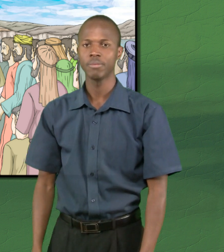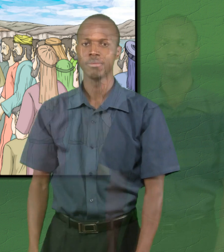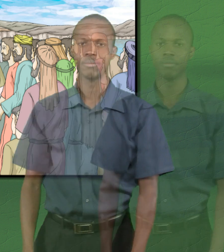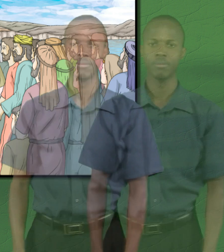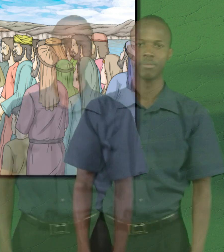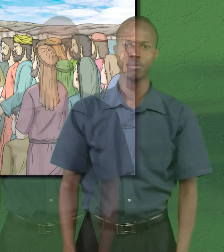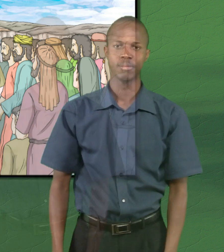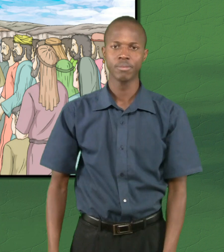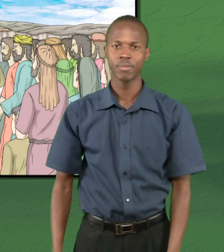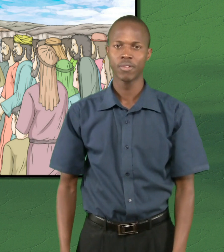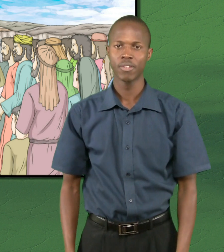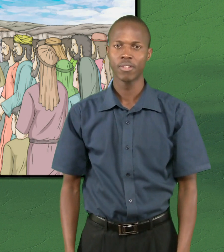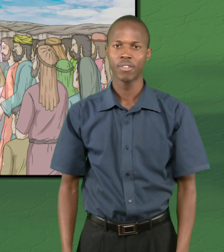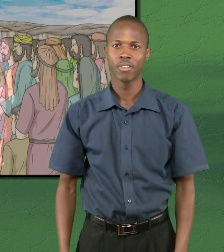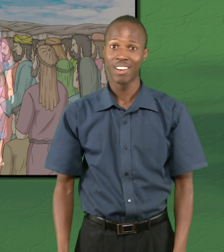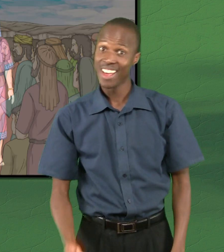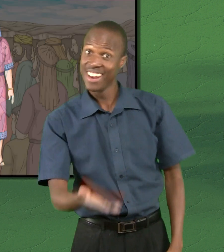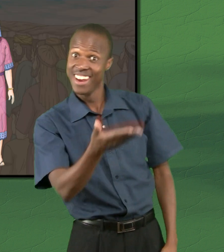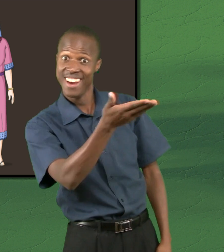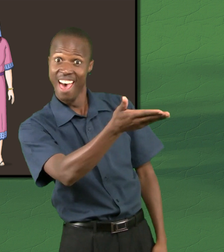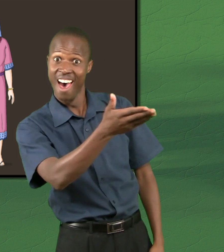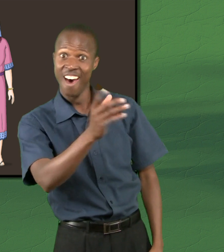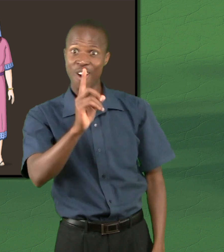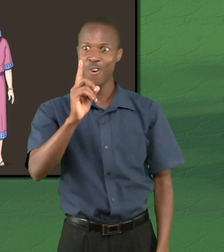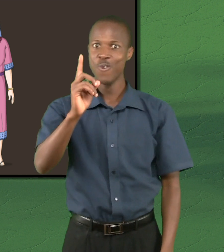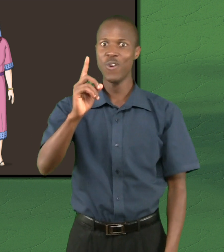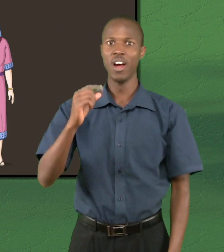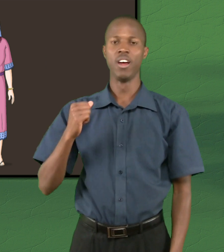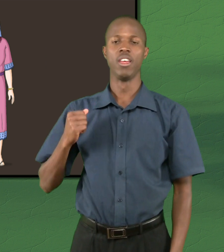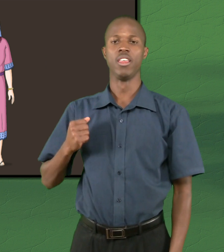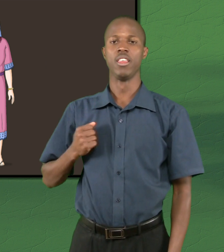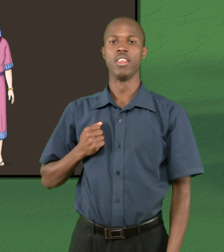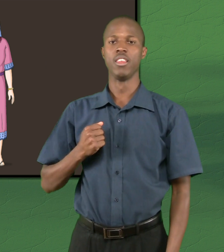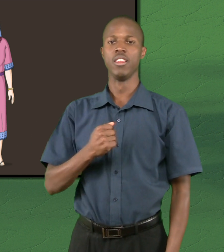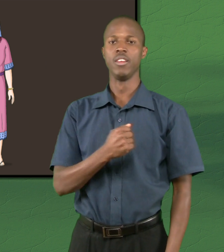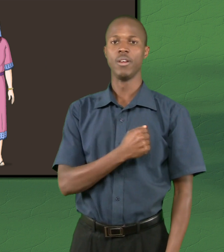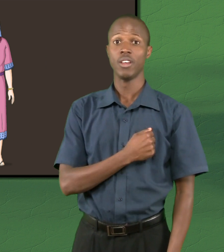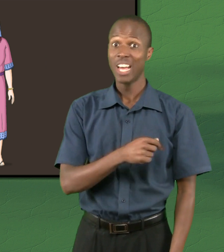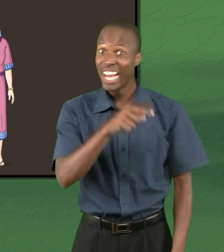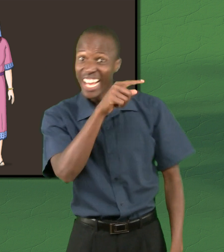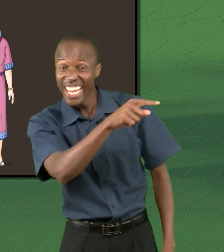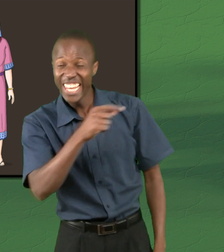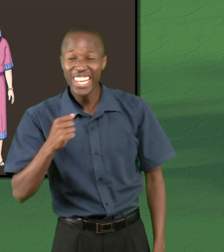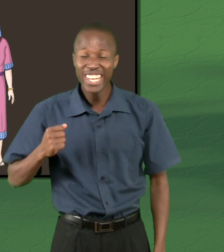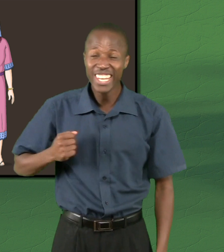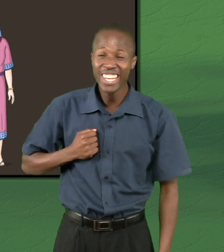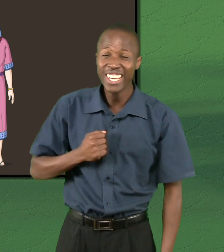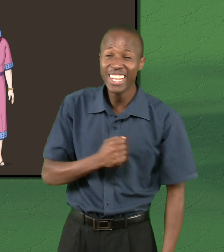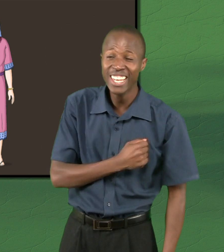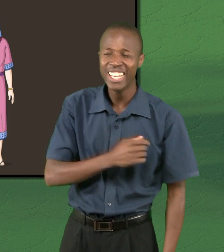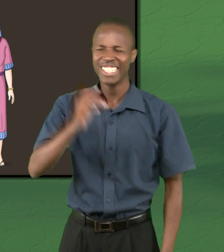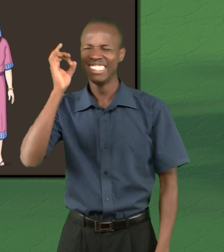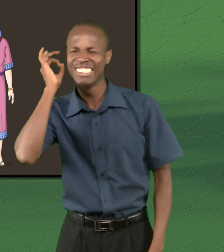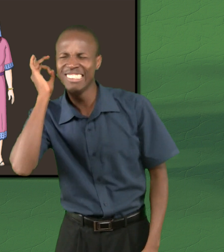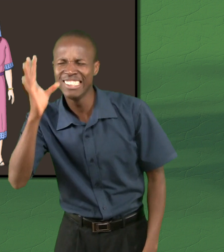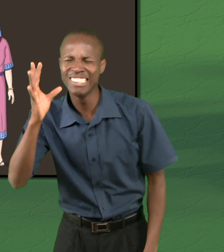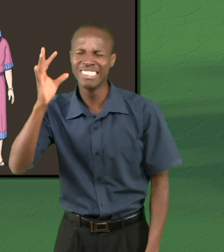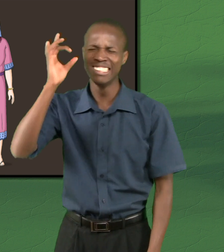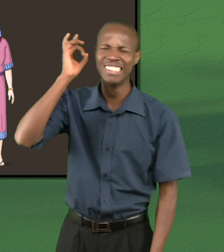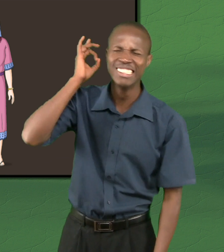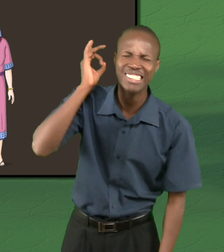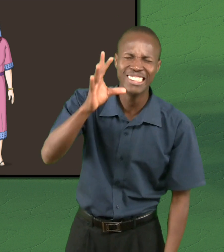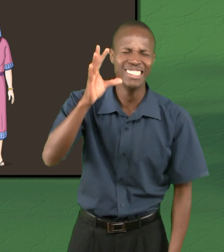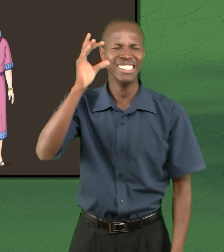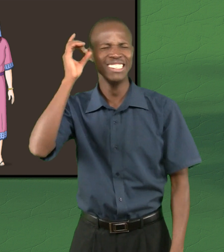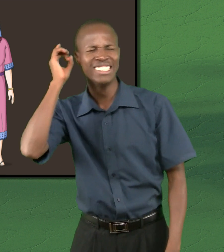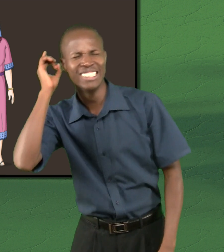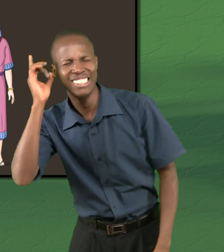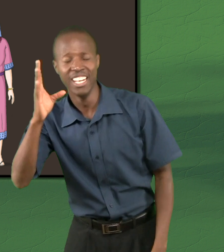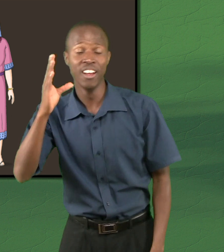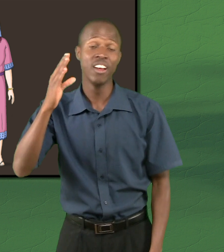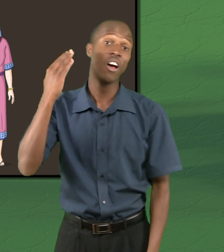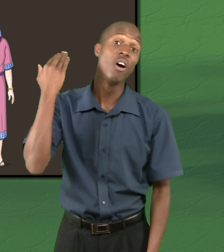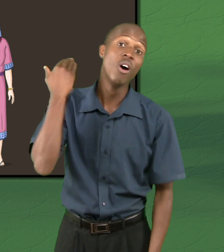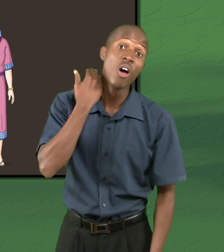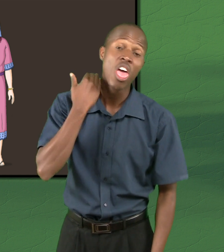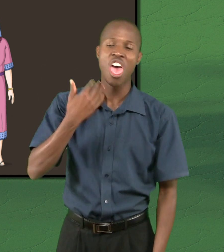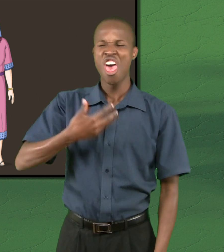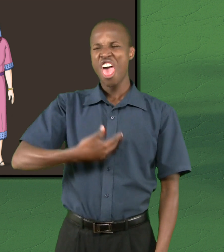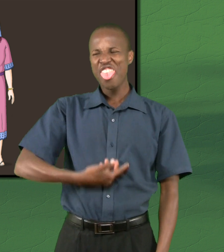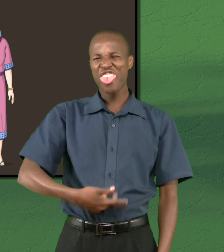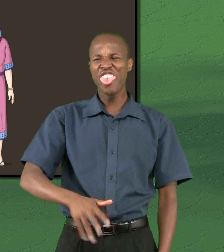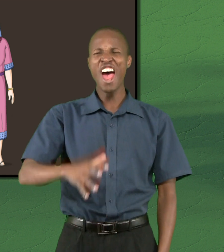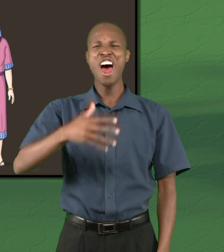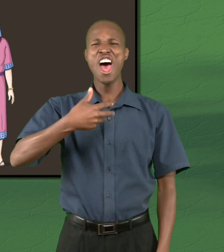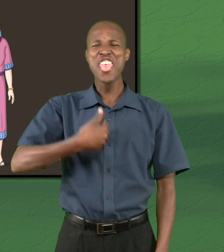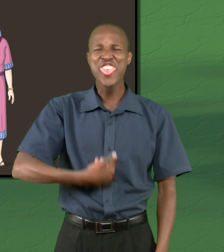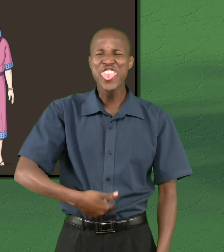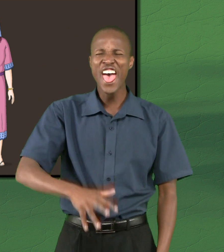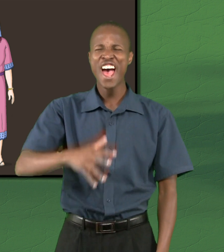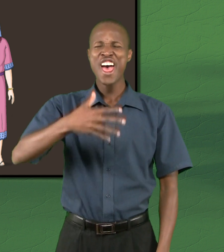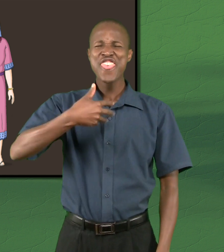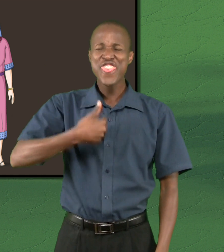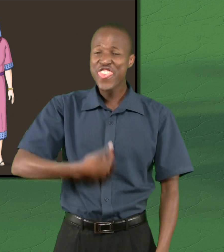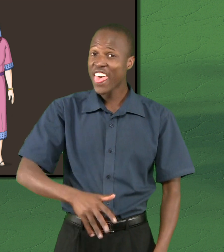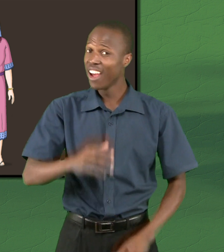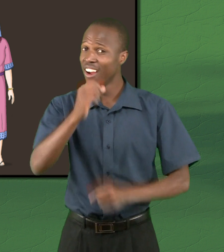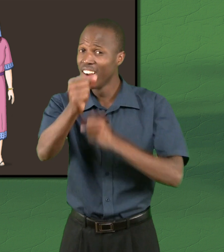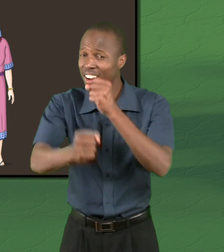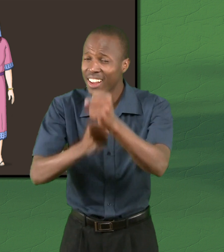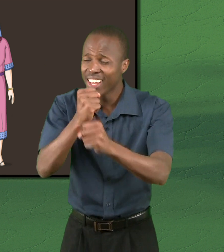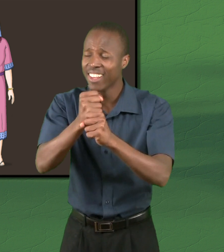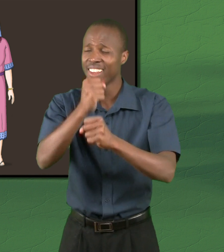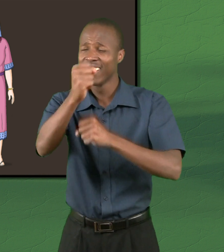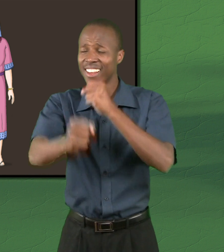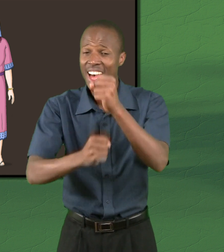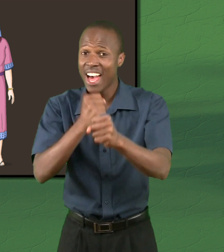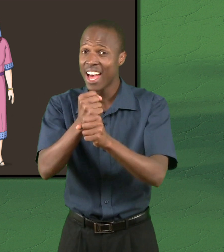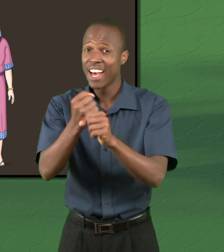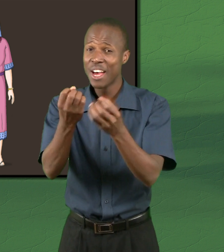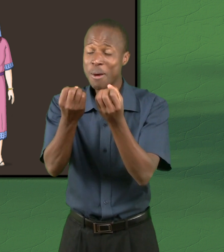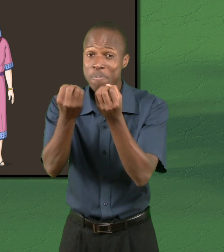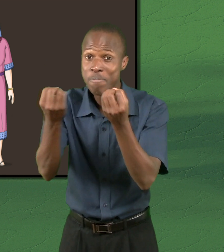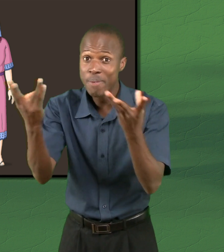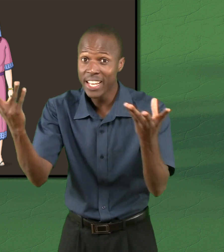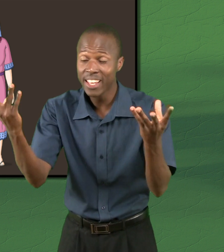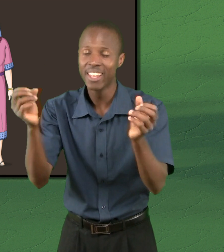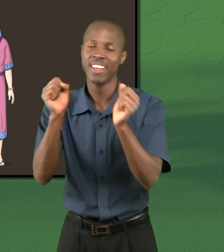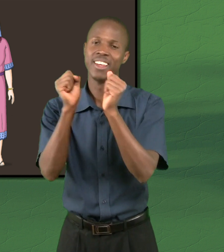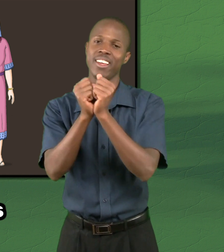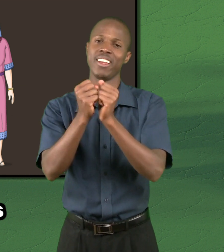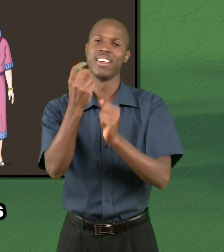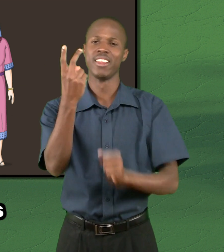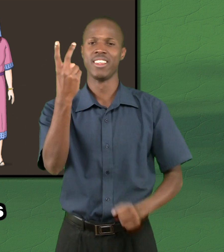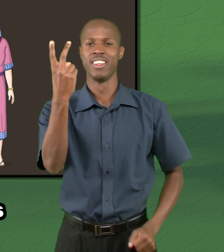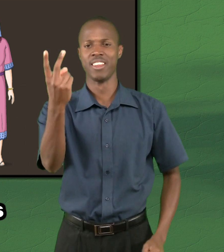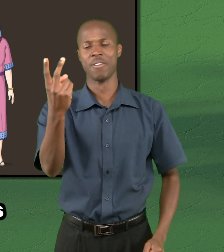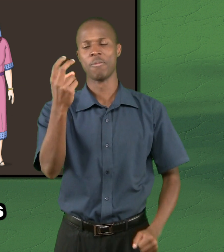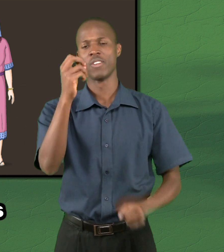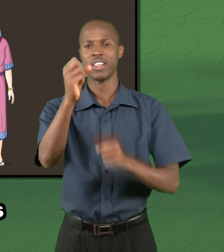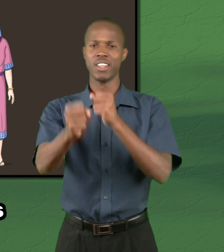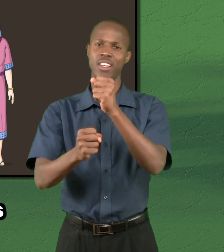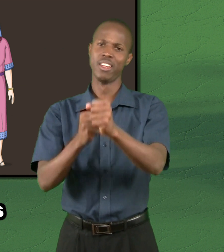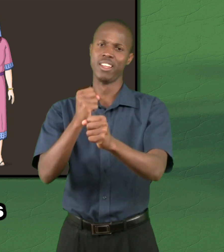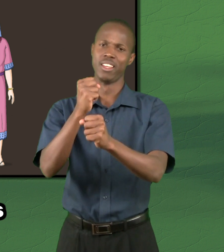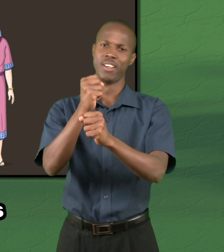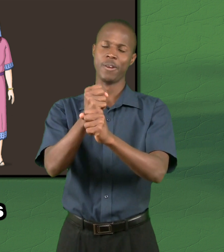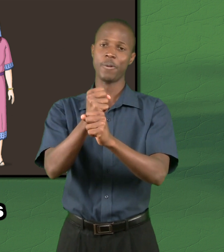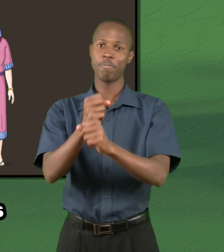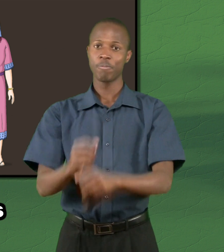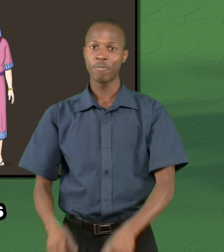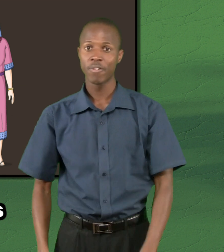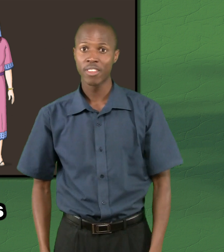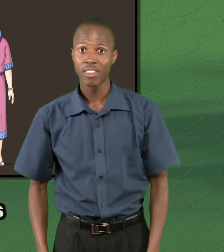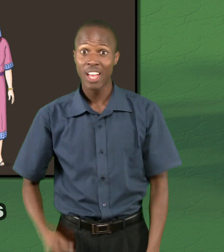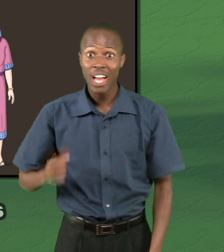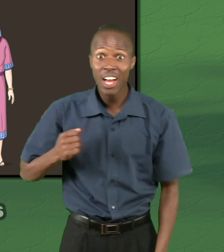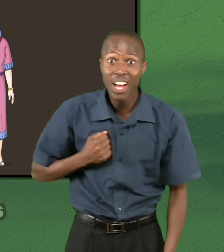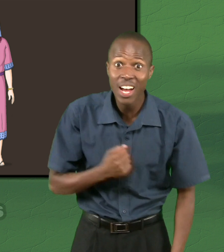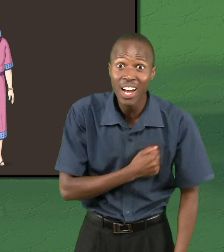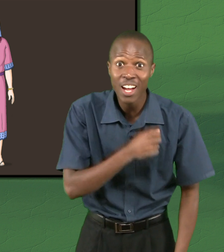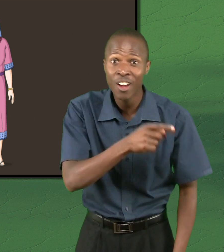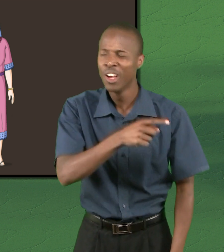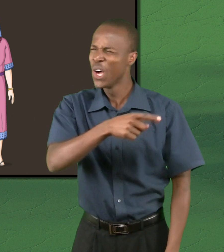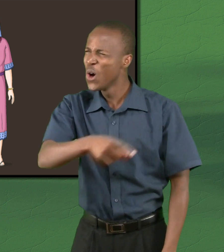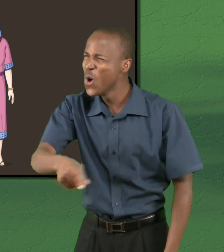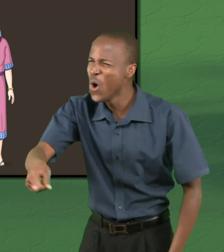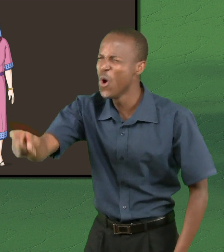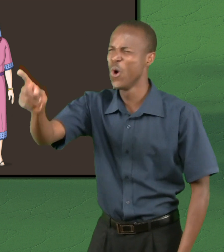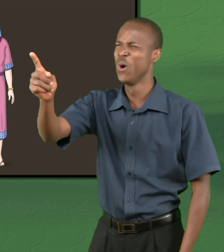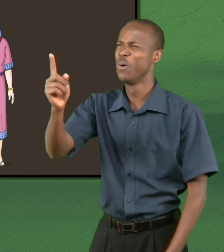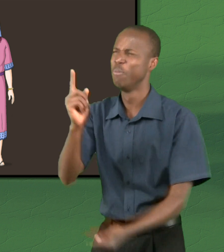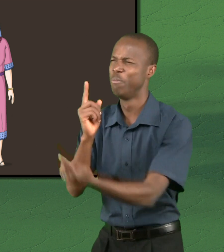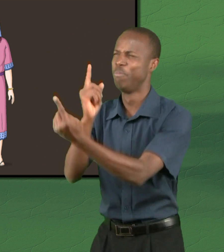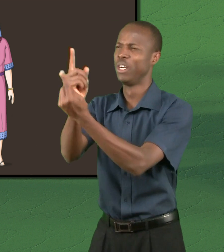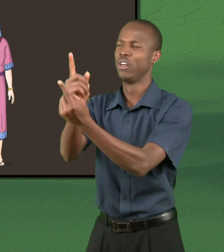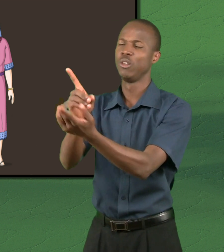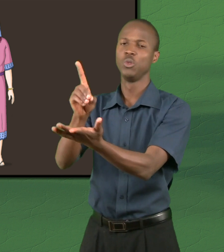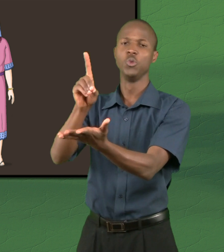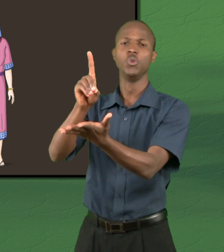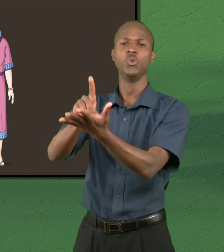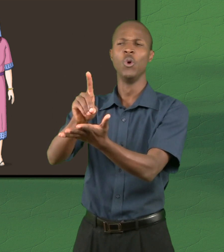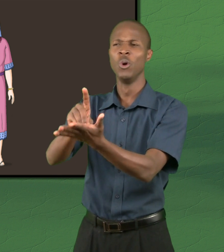And a woman was there who had suffered from bleeding for twelve years.